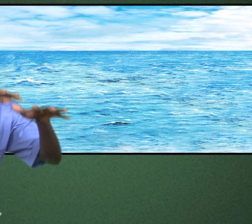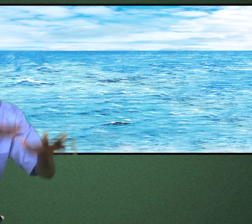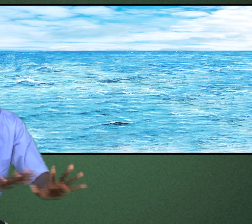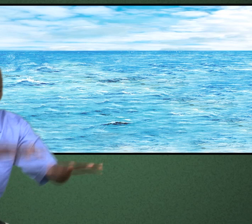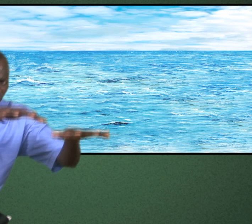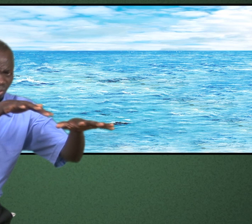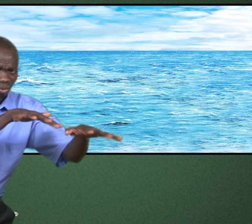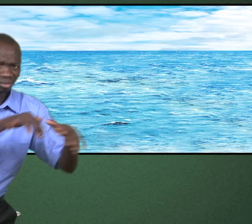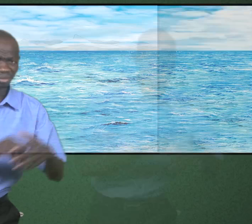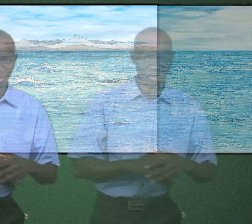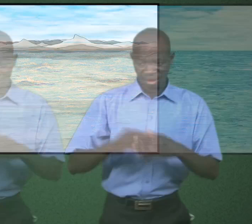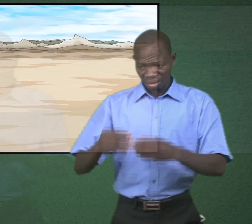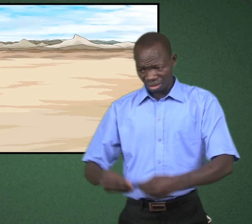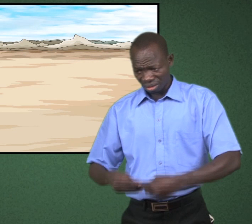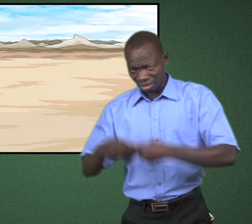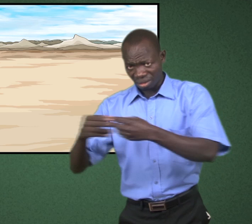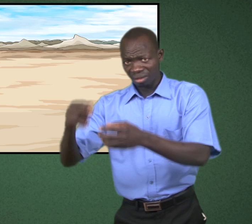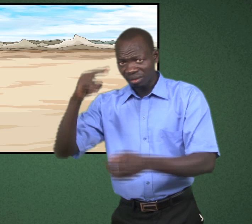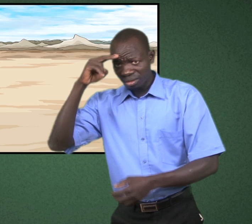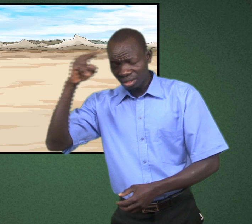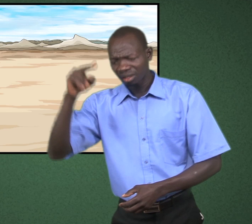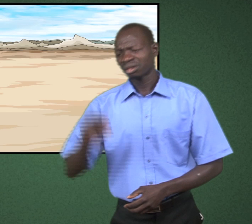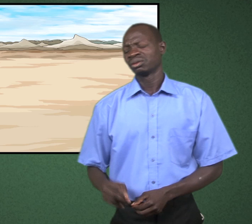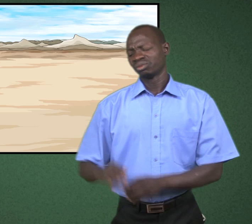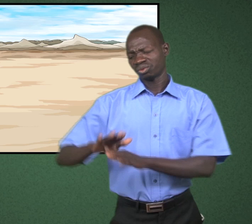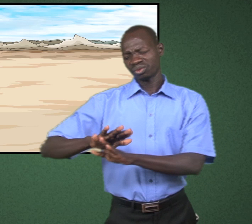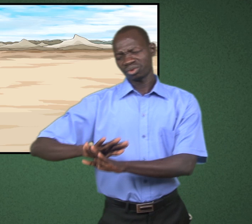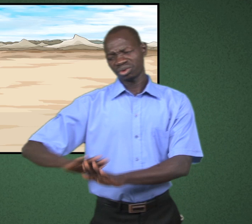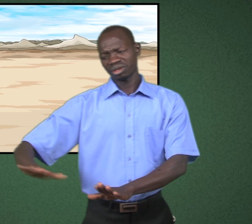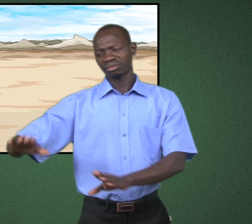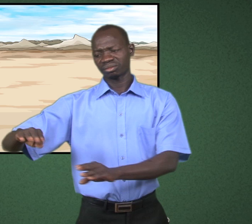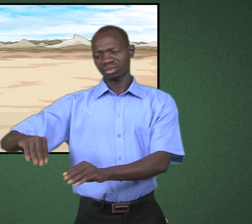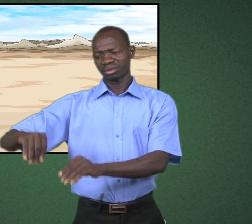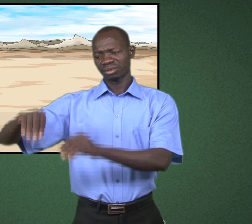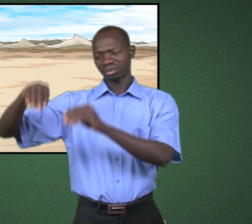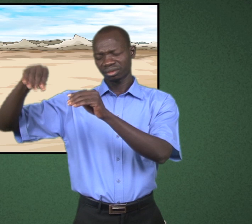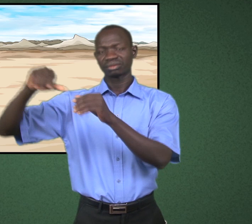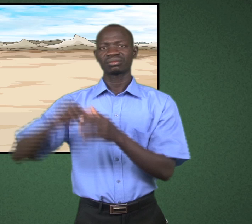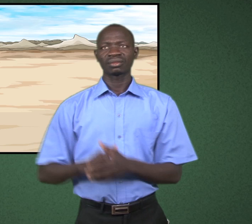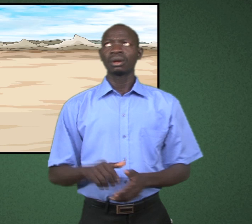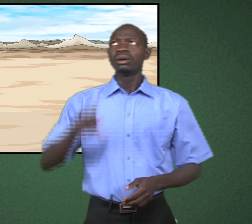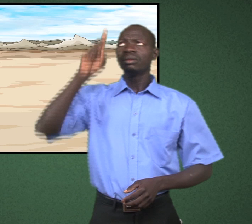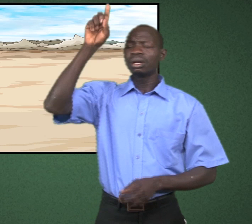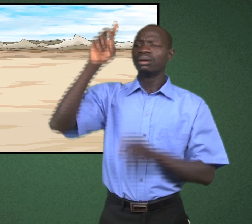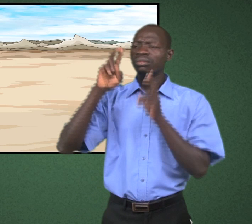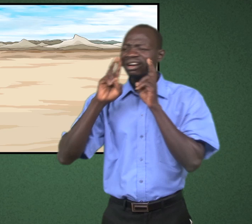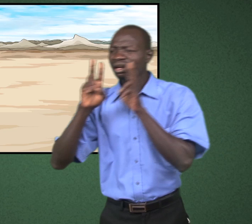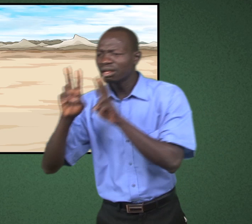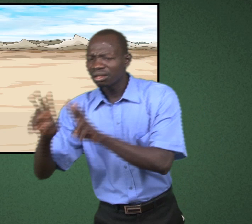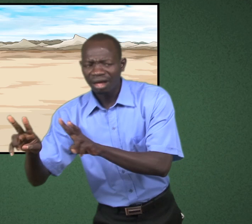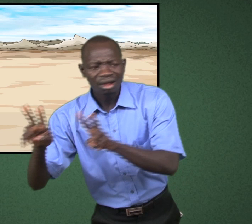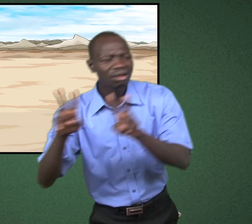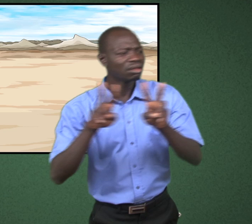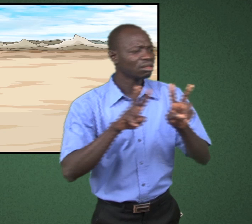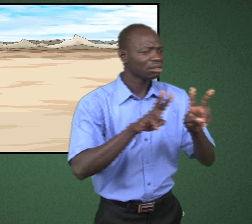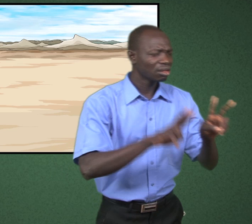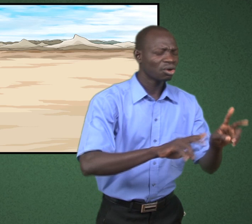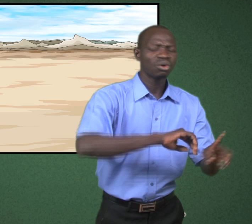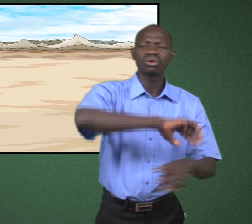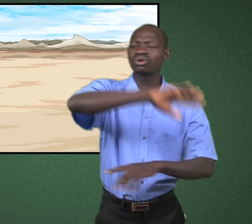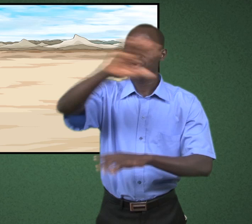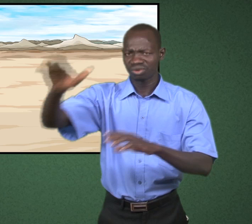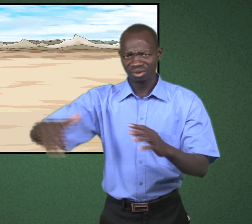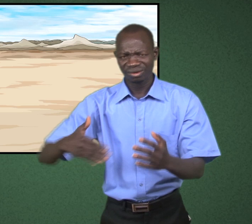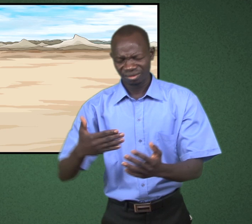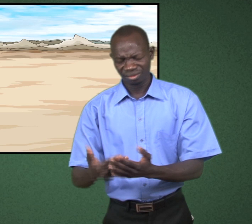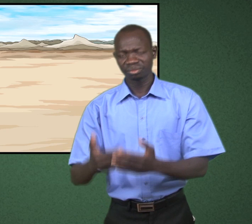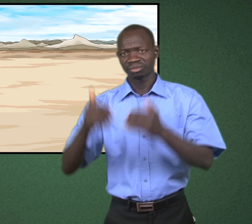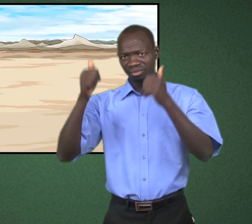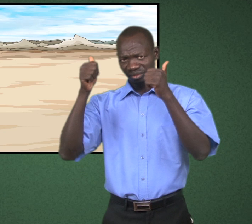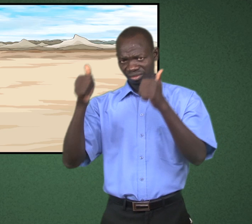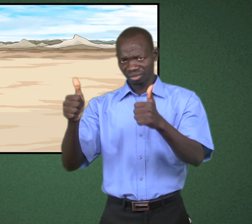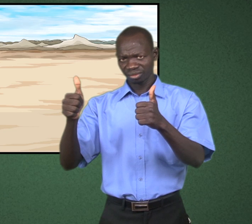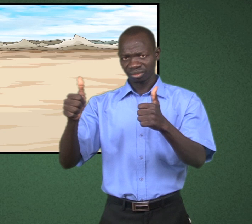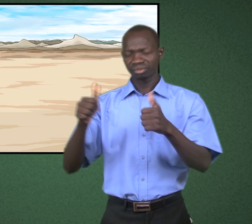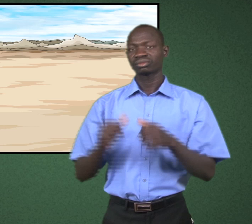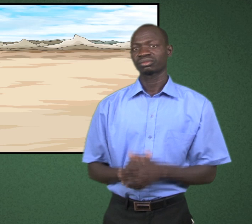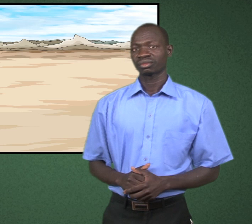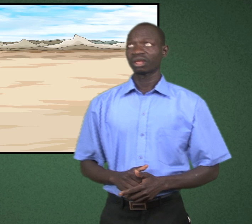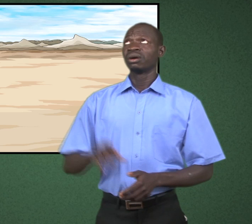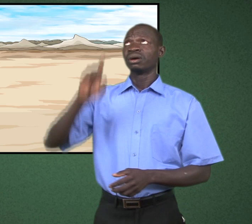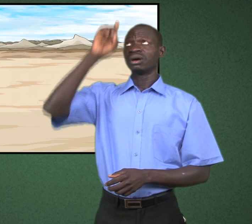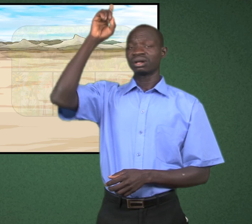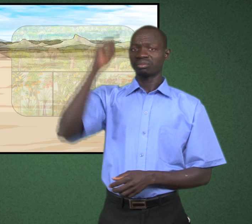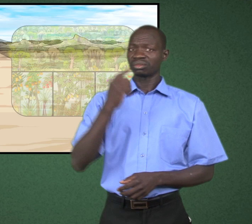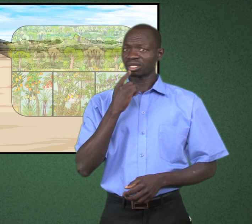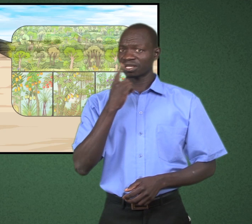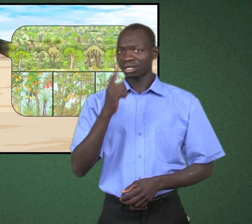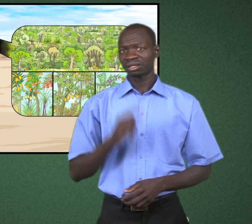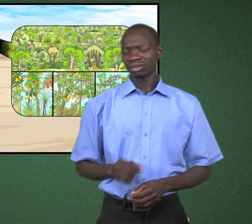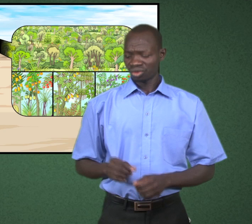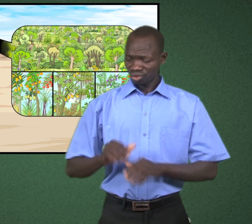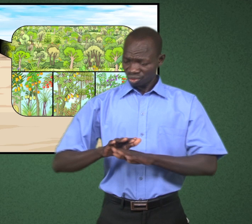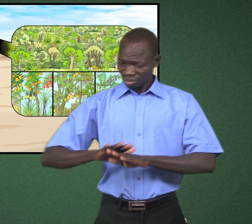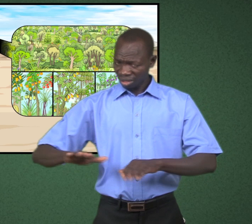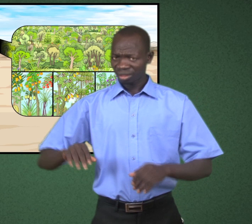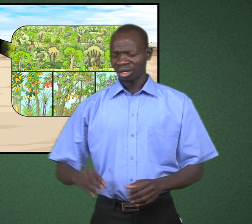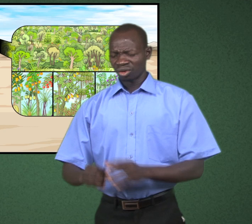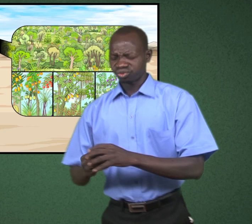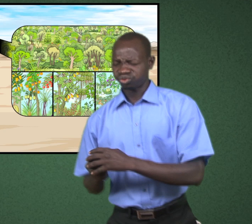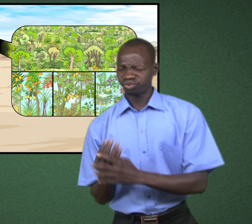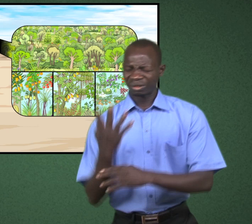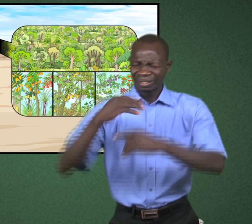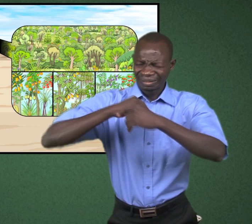God called the dry land “earth,” and the gathering of waters He called “seas.” And God saw that it was good.